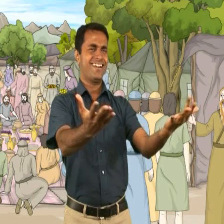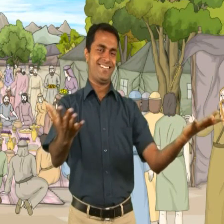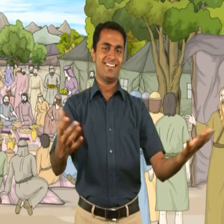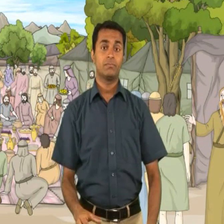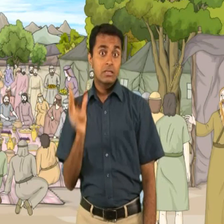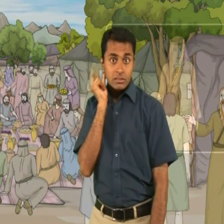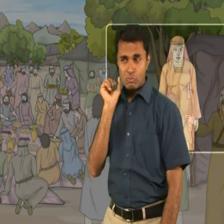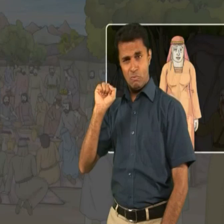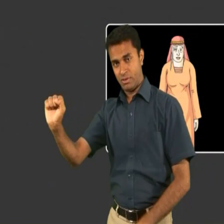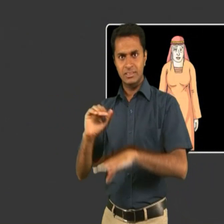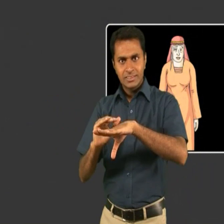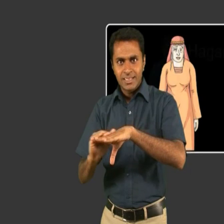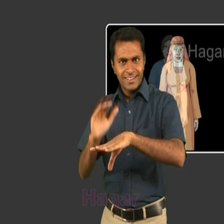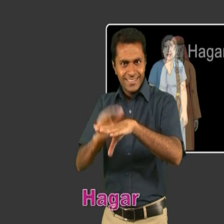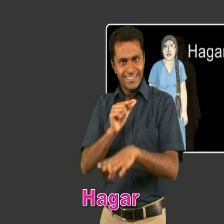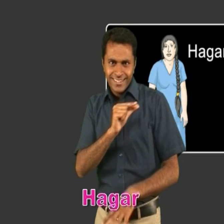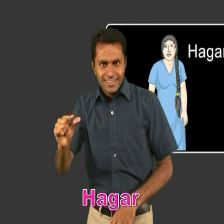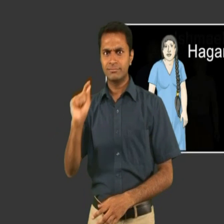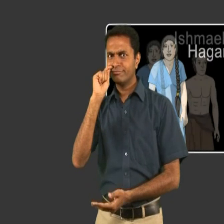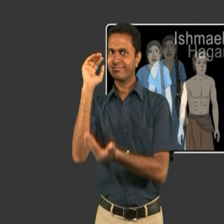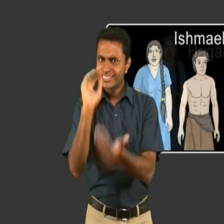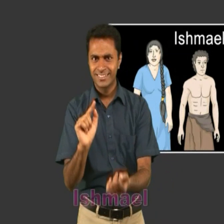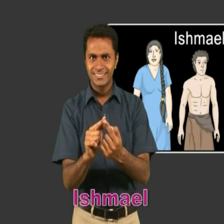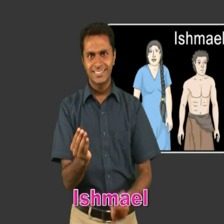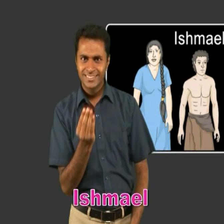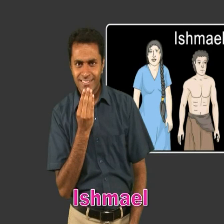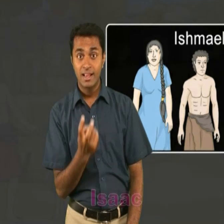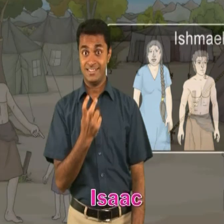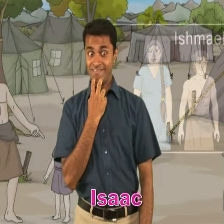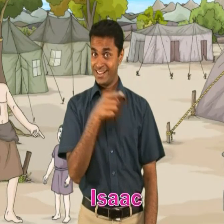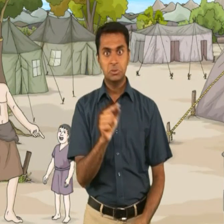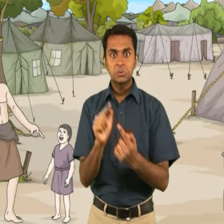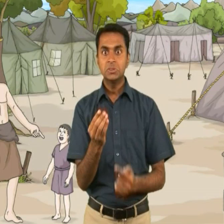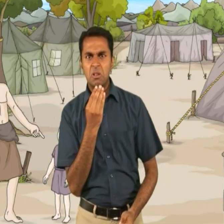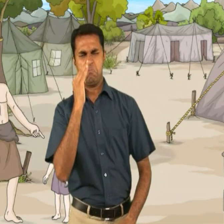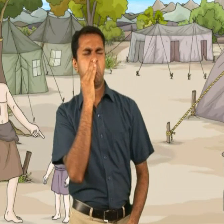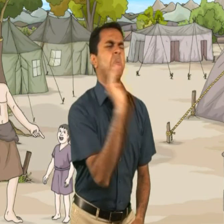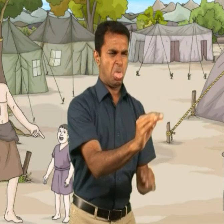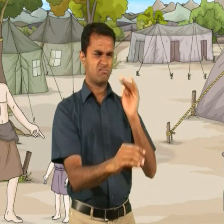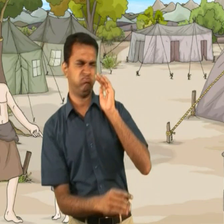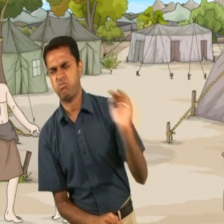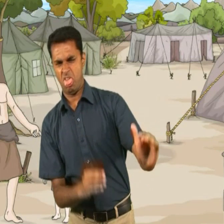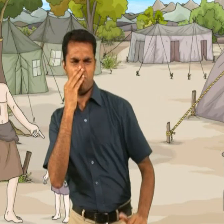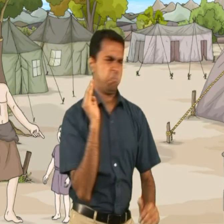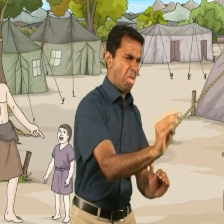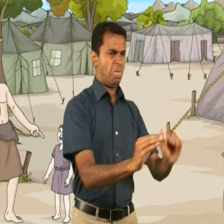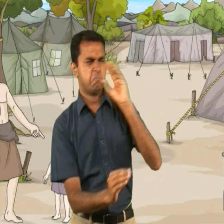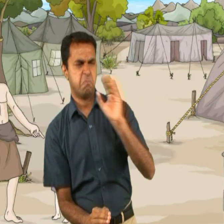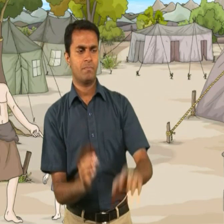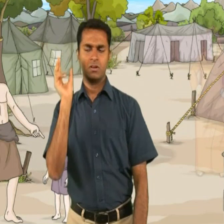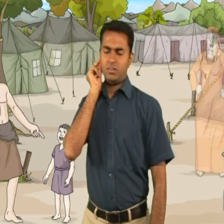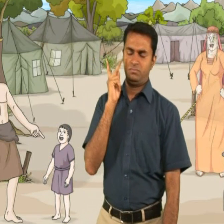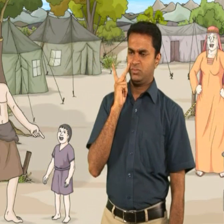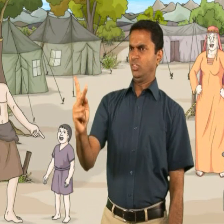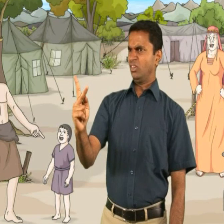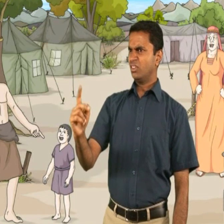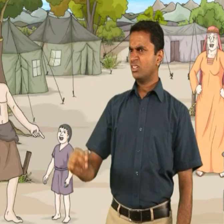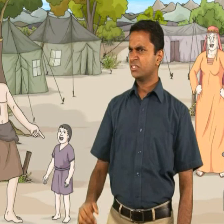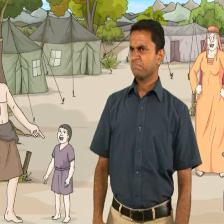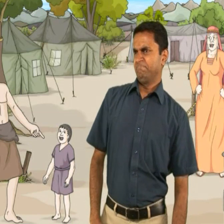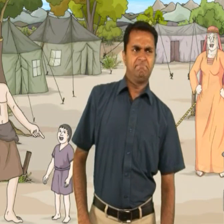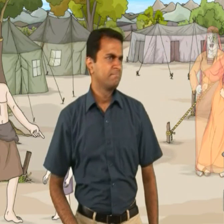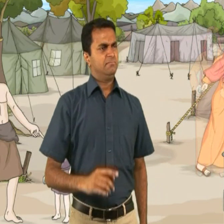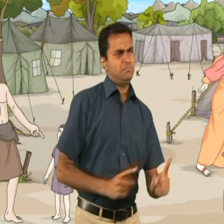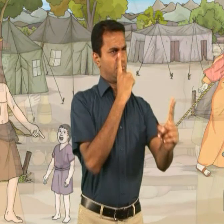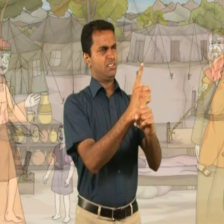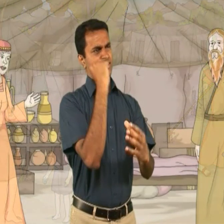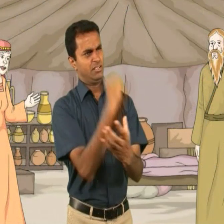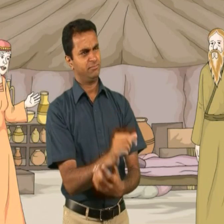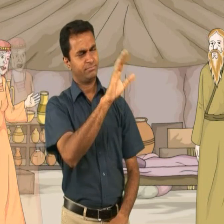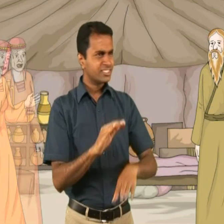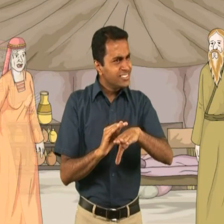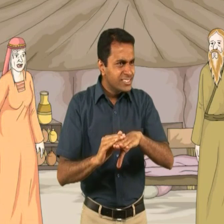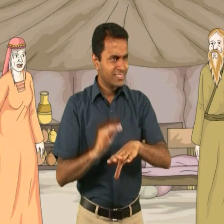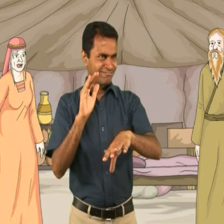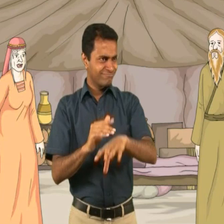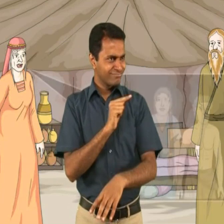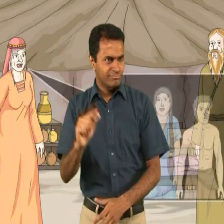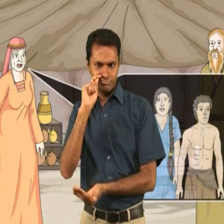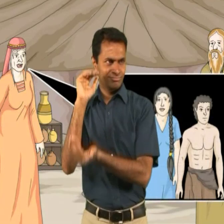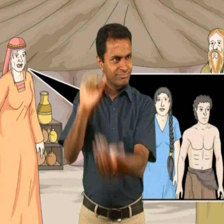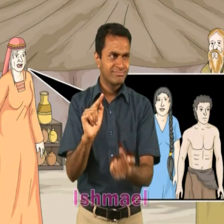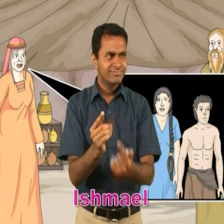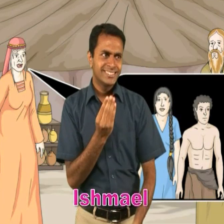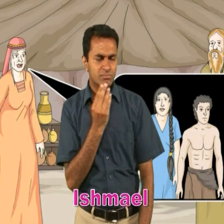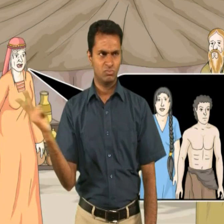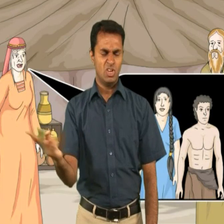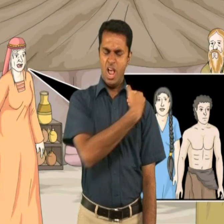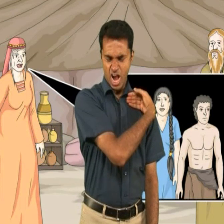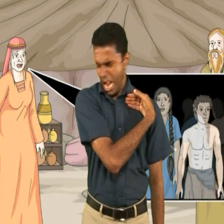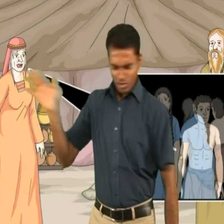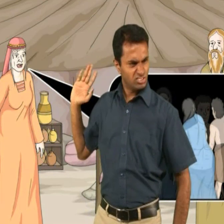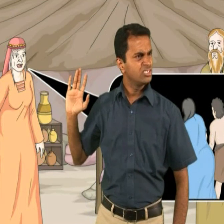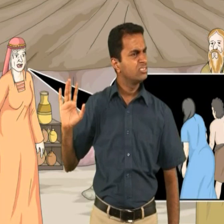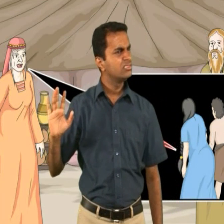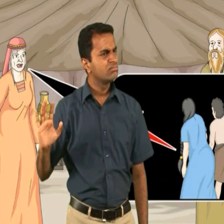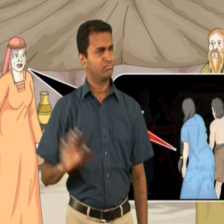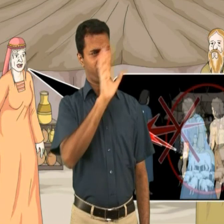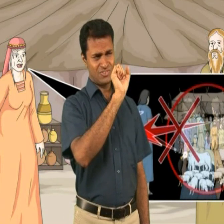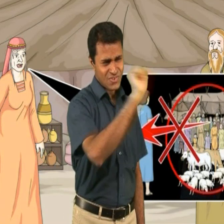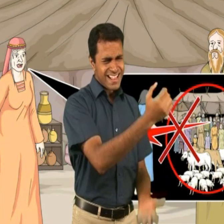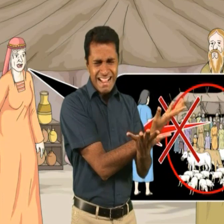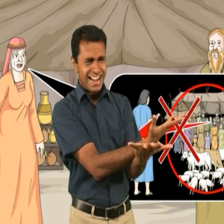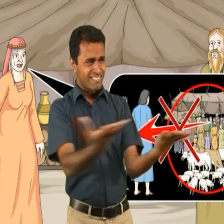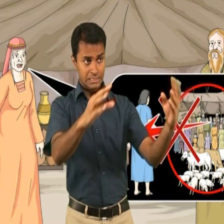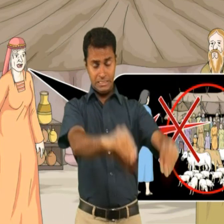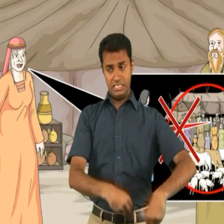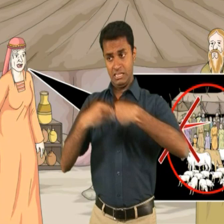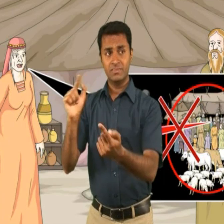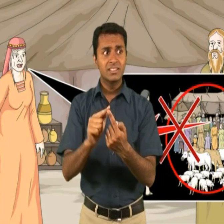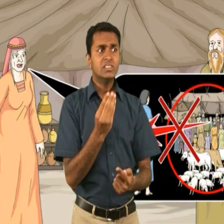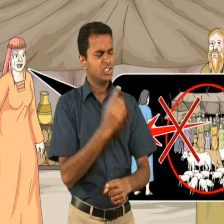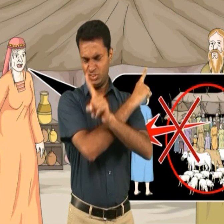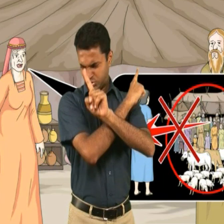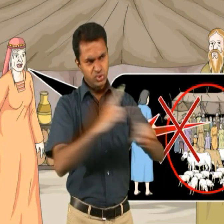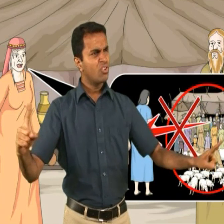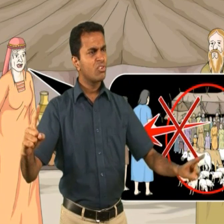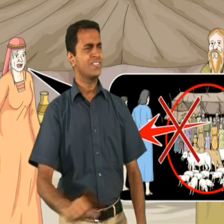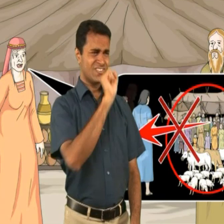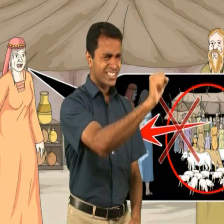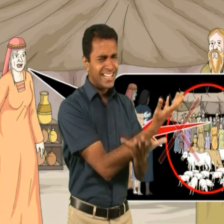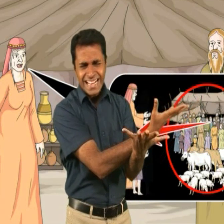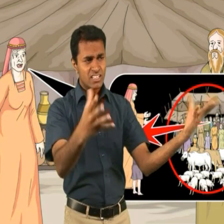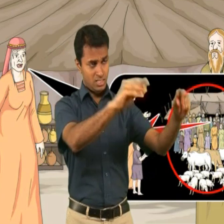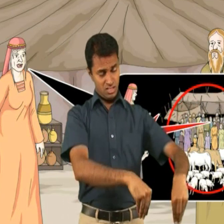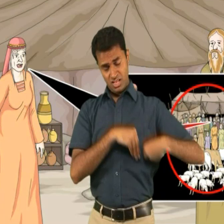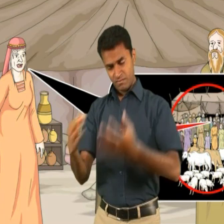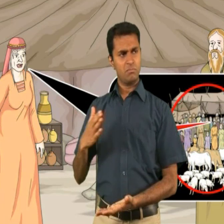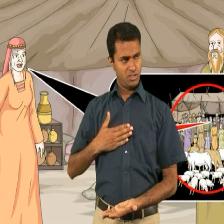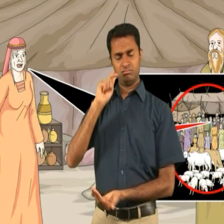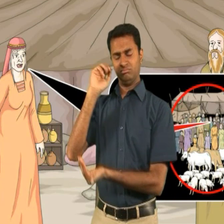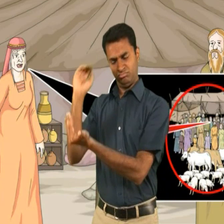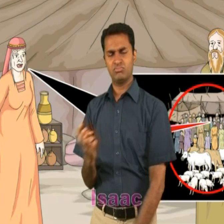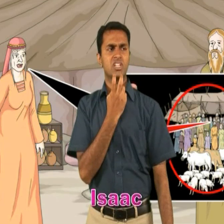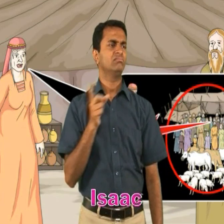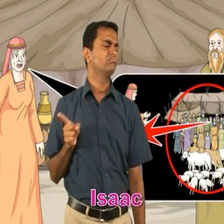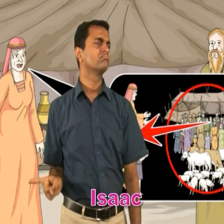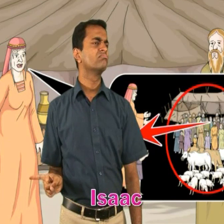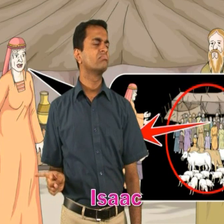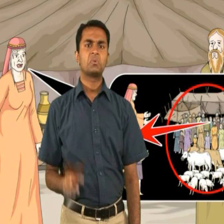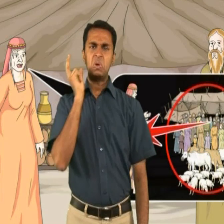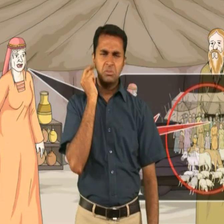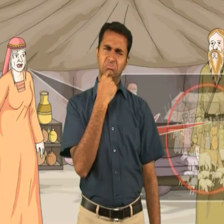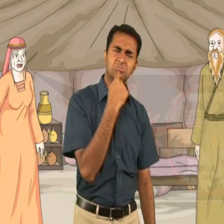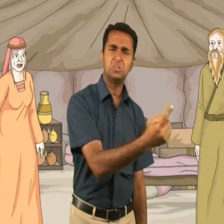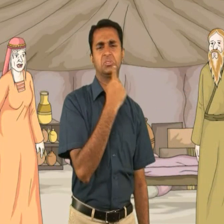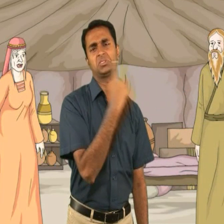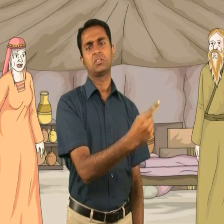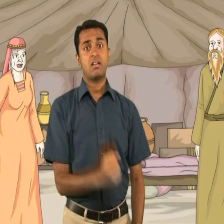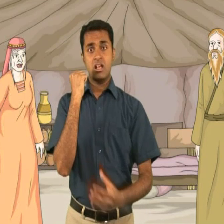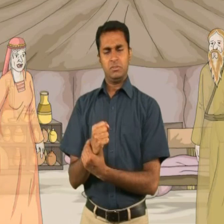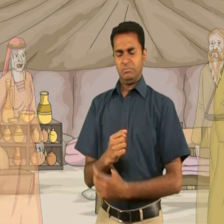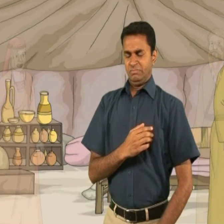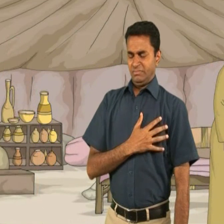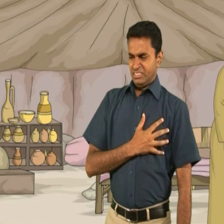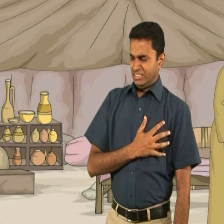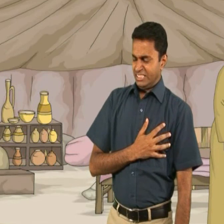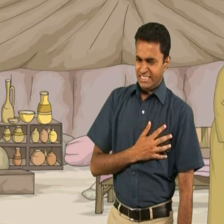But Sarah saw that the son whom Hagar the Egyptian had borne to Abraham was mocking her son, and she said to Abraham, “Expel the slave woman and her son, for the slave woman’s son will never share in the inheritance with my son Isaac!”